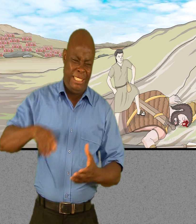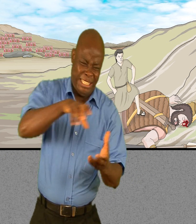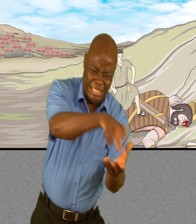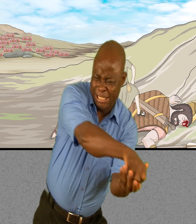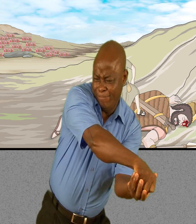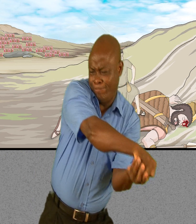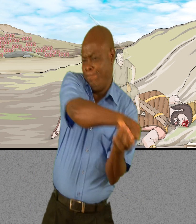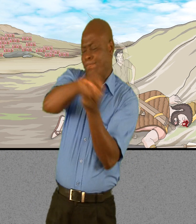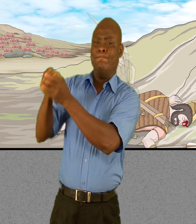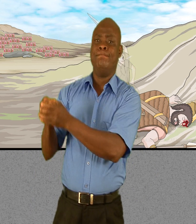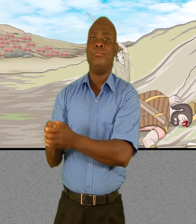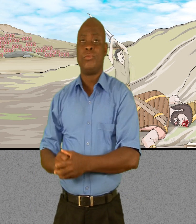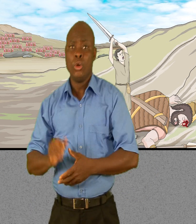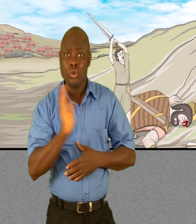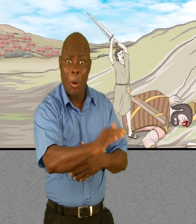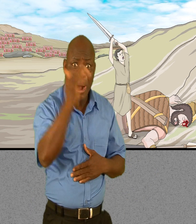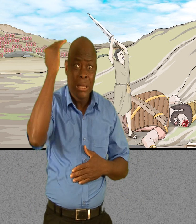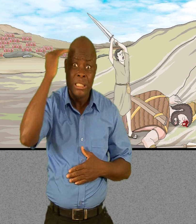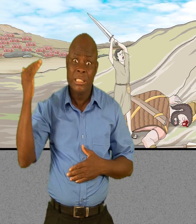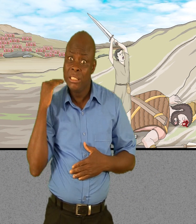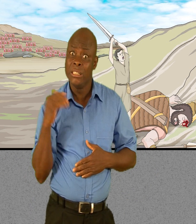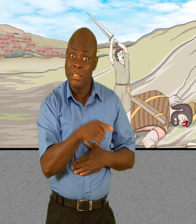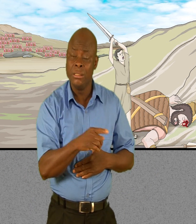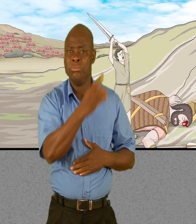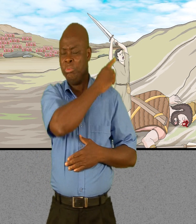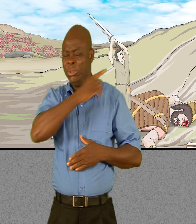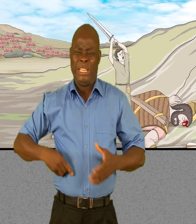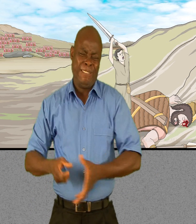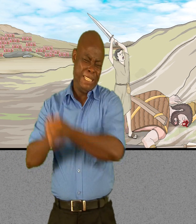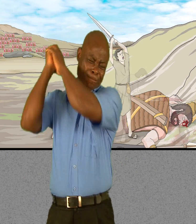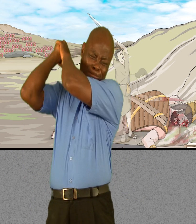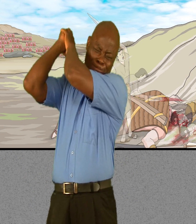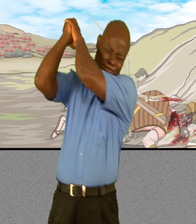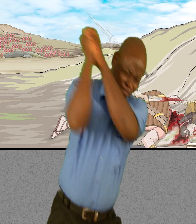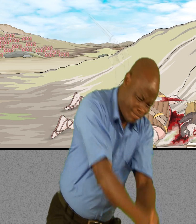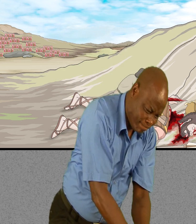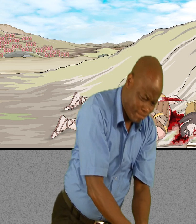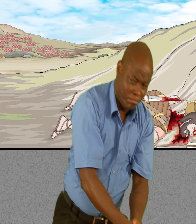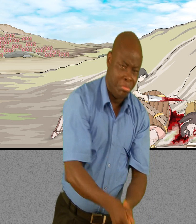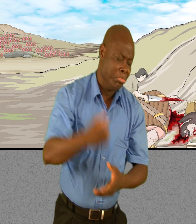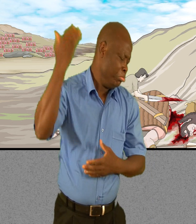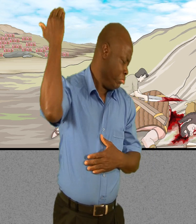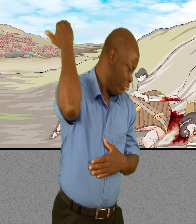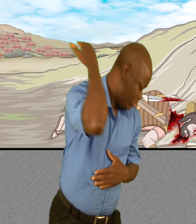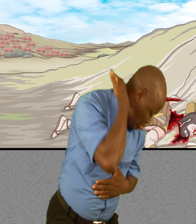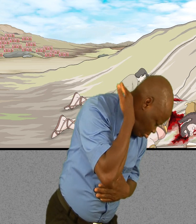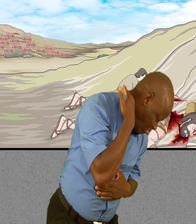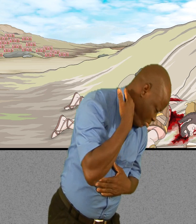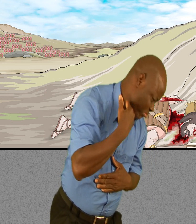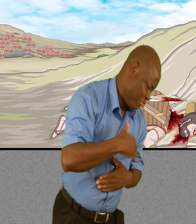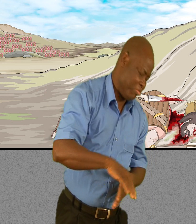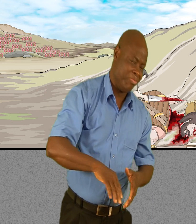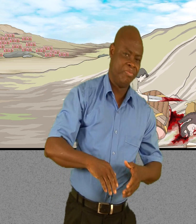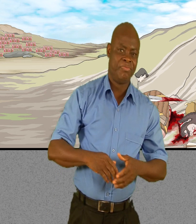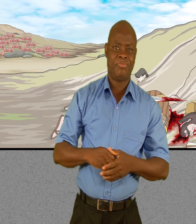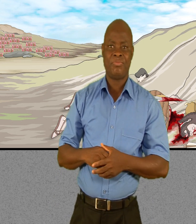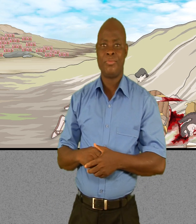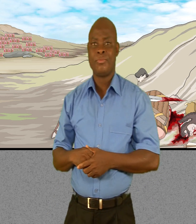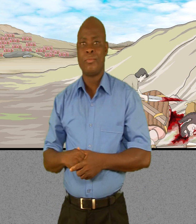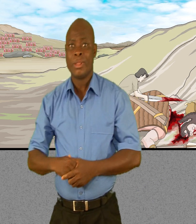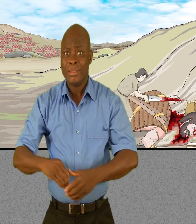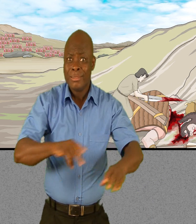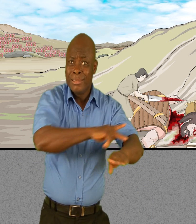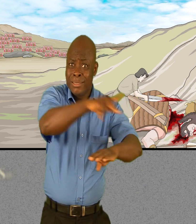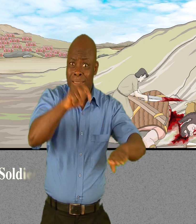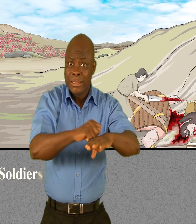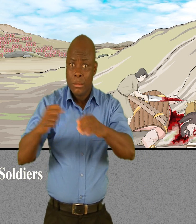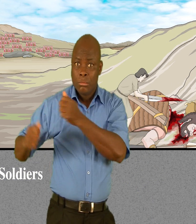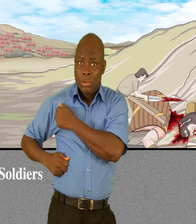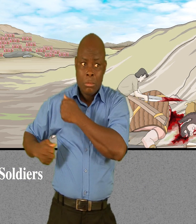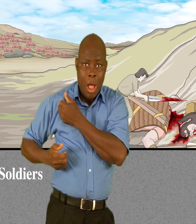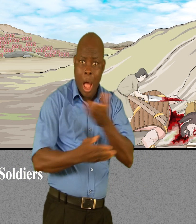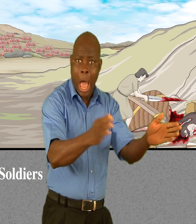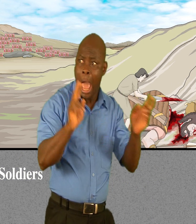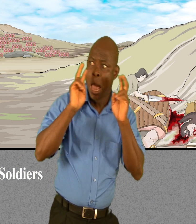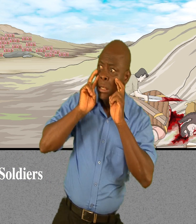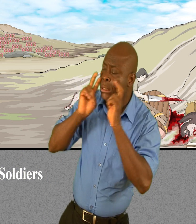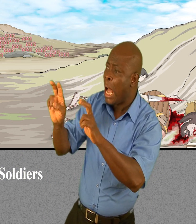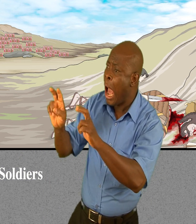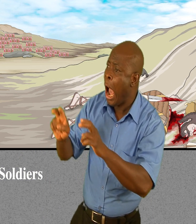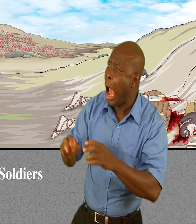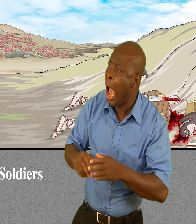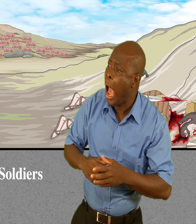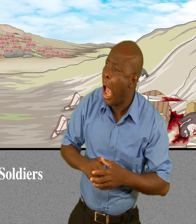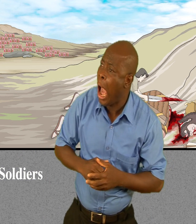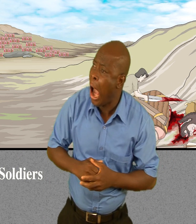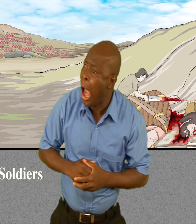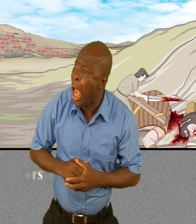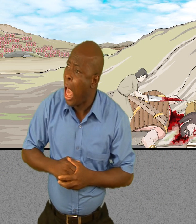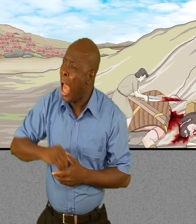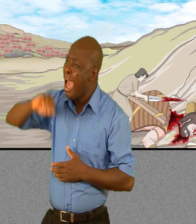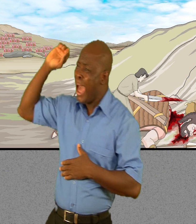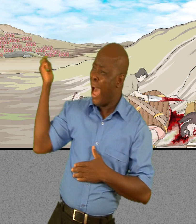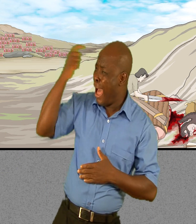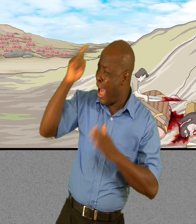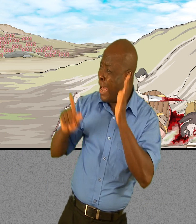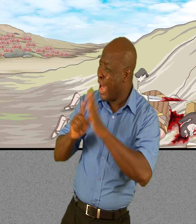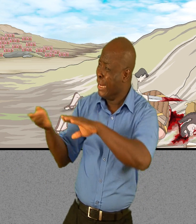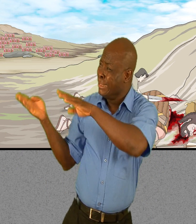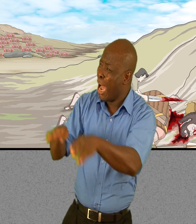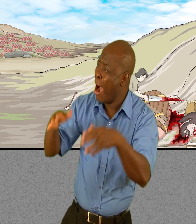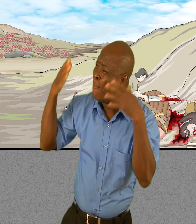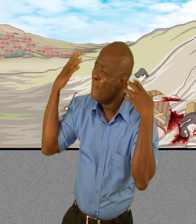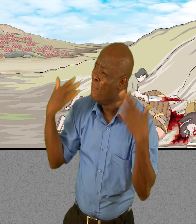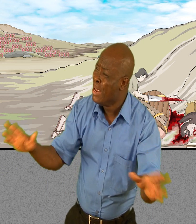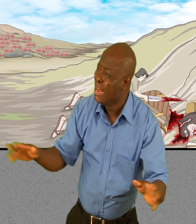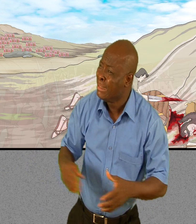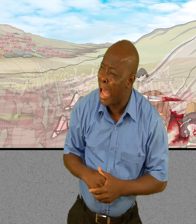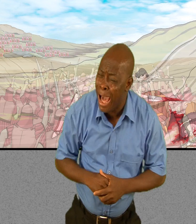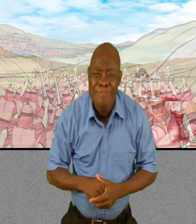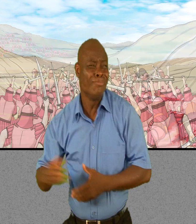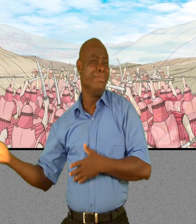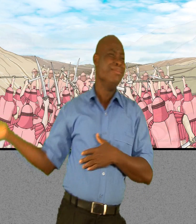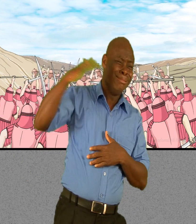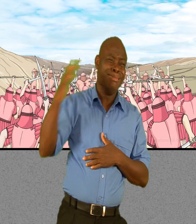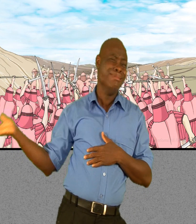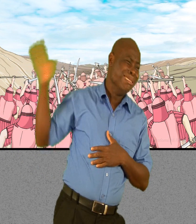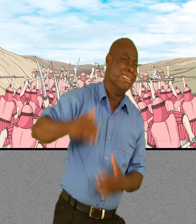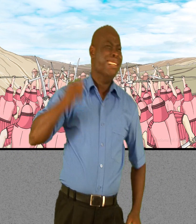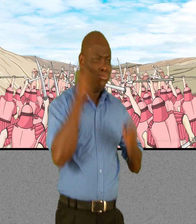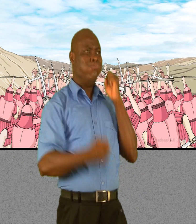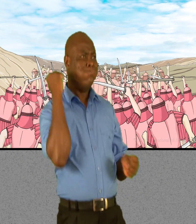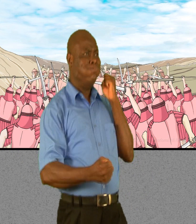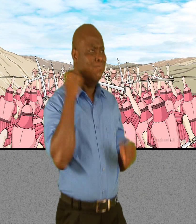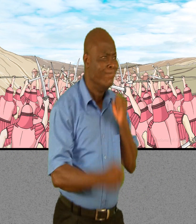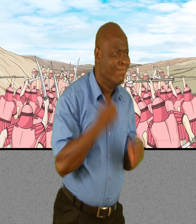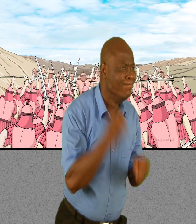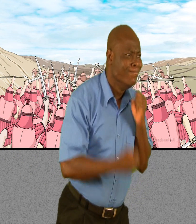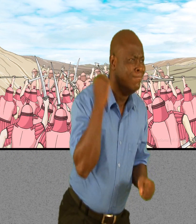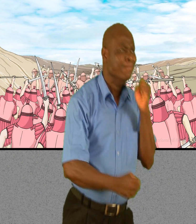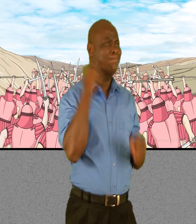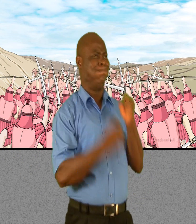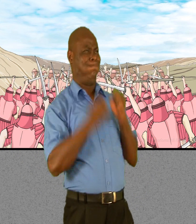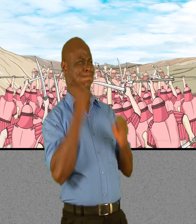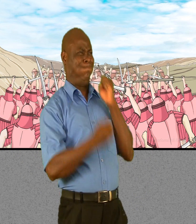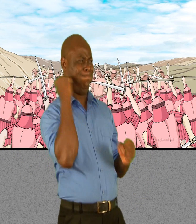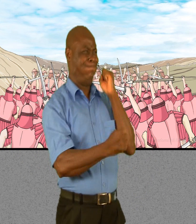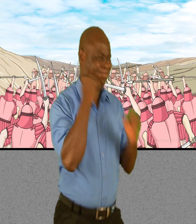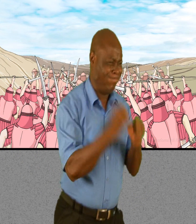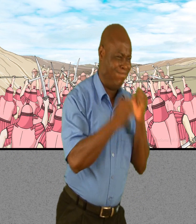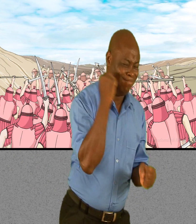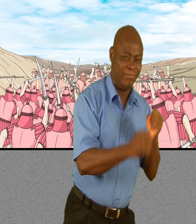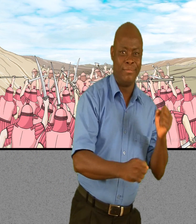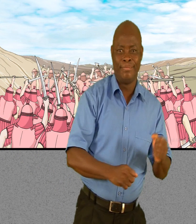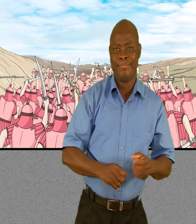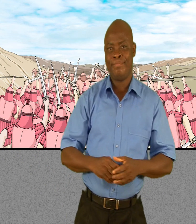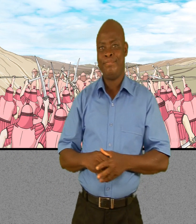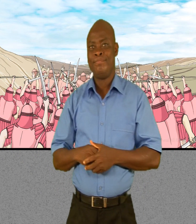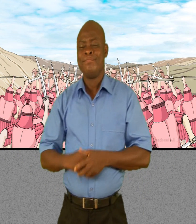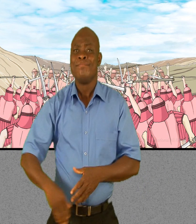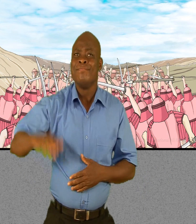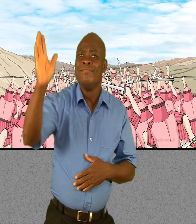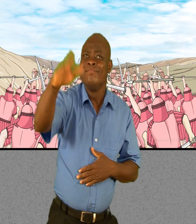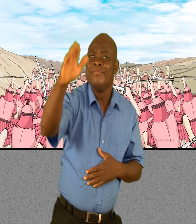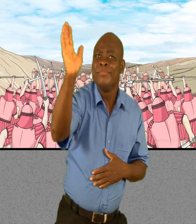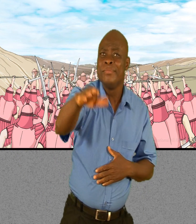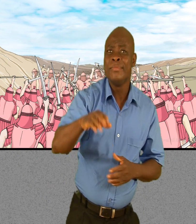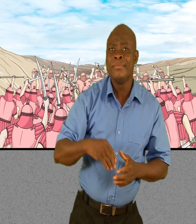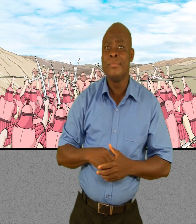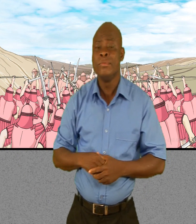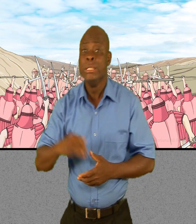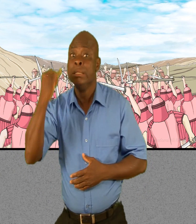He grabbed the Philistine’s sword and pulled it from its sheath and killed him;